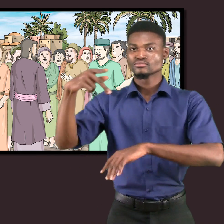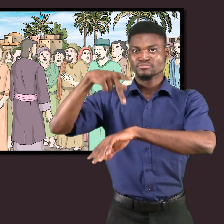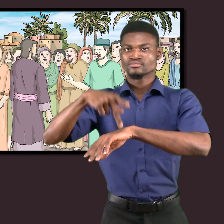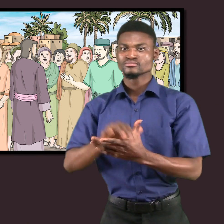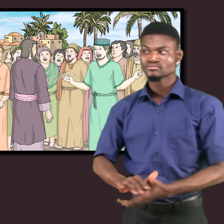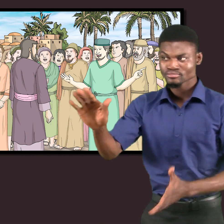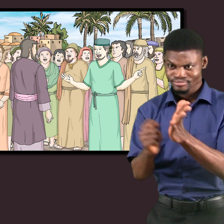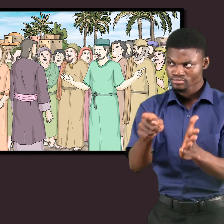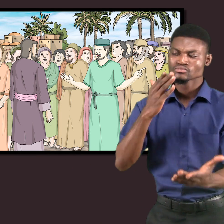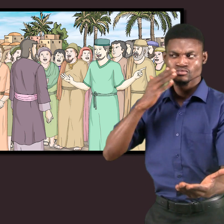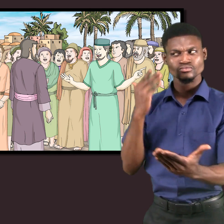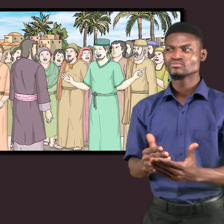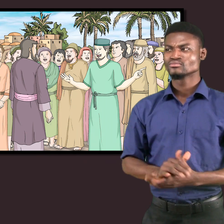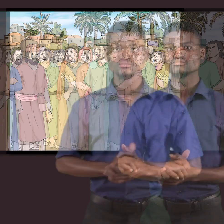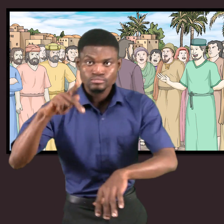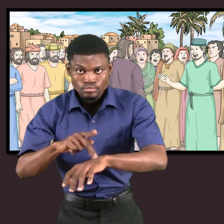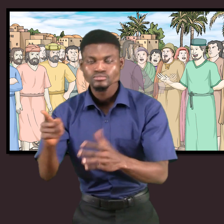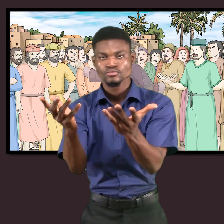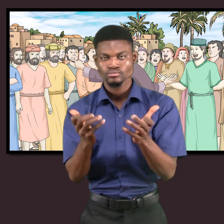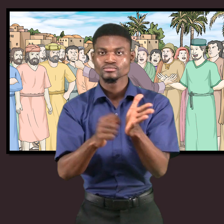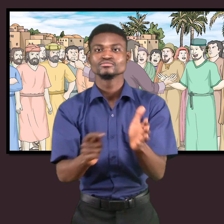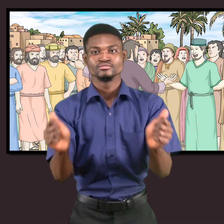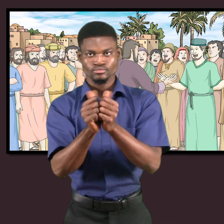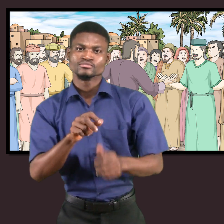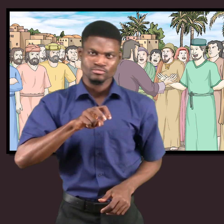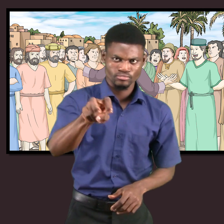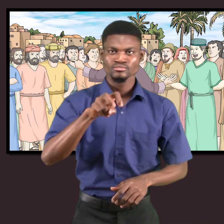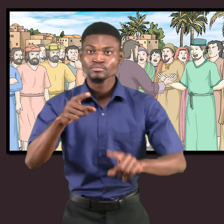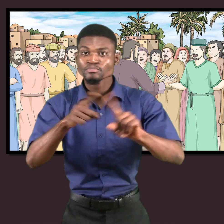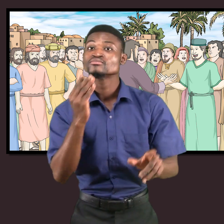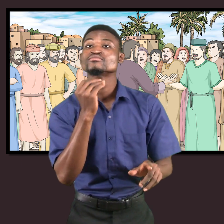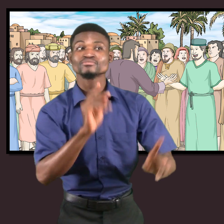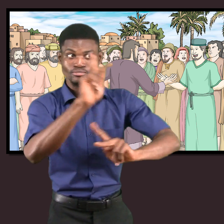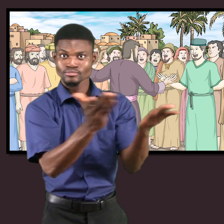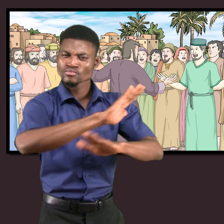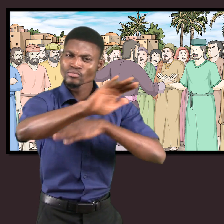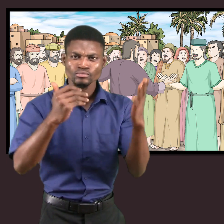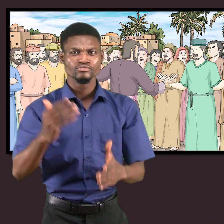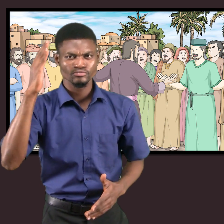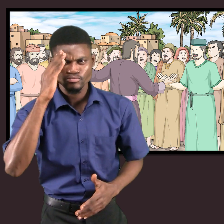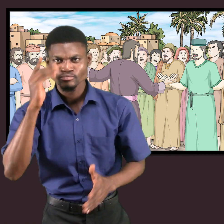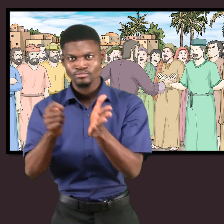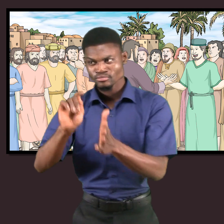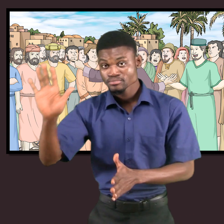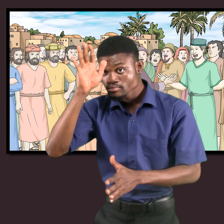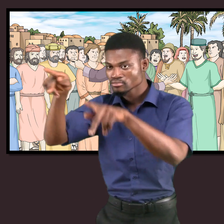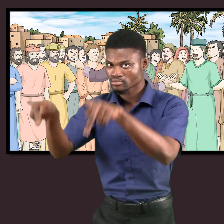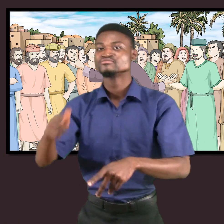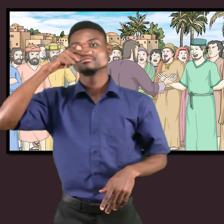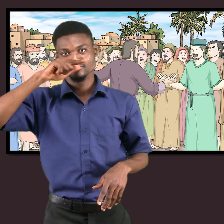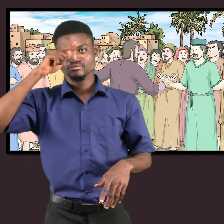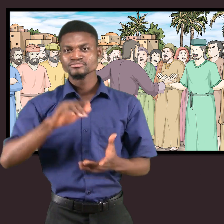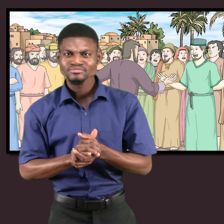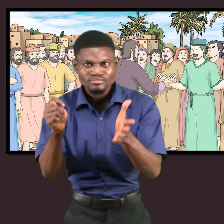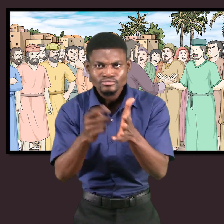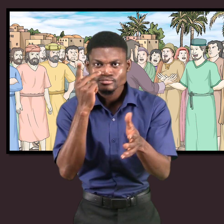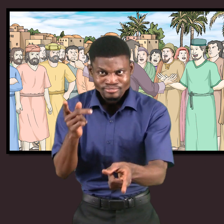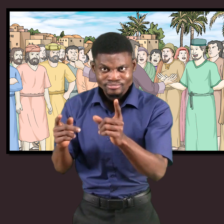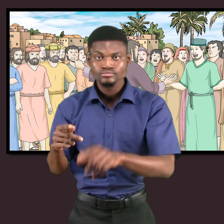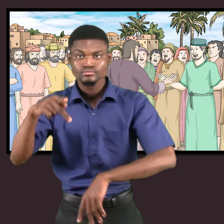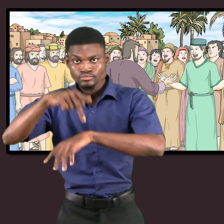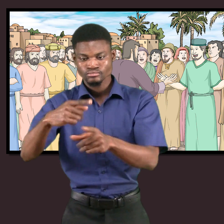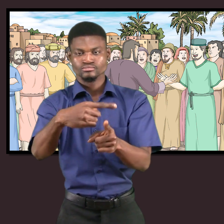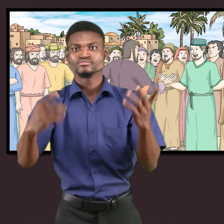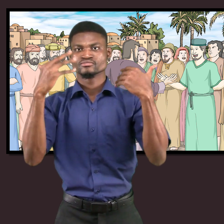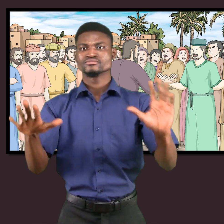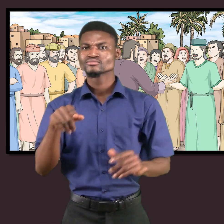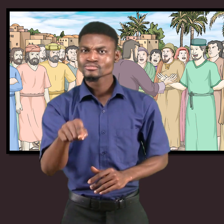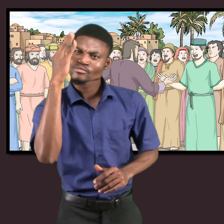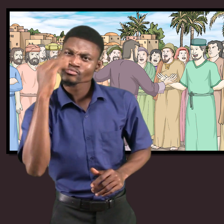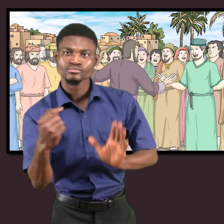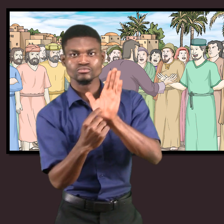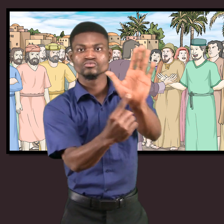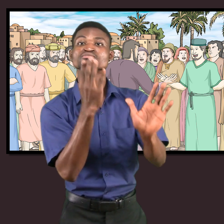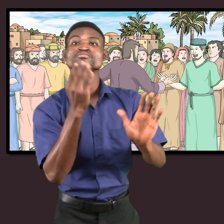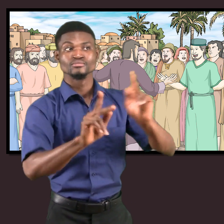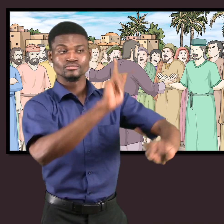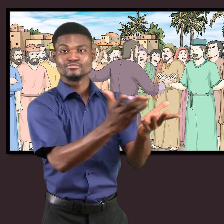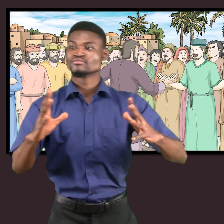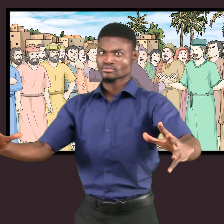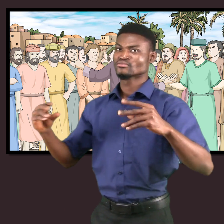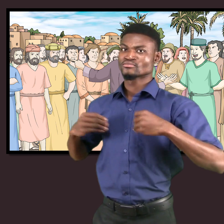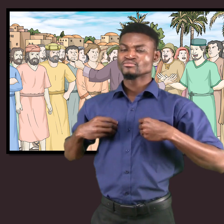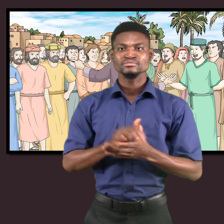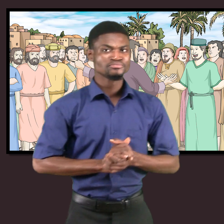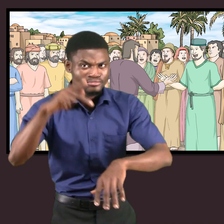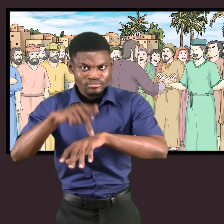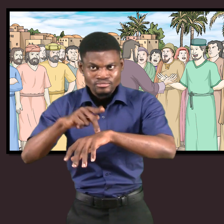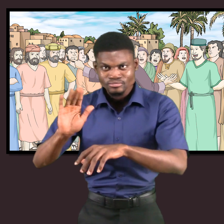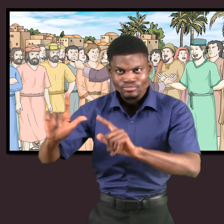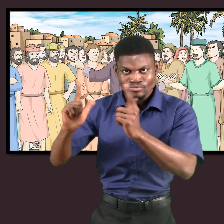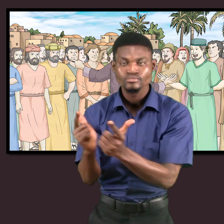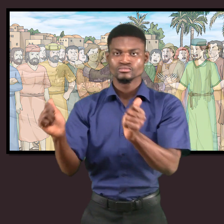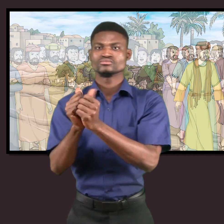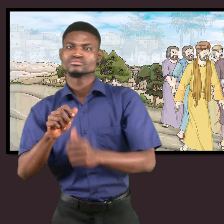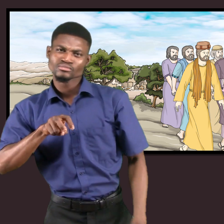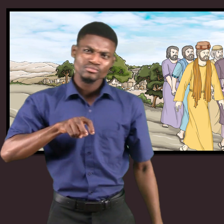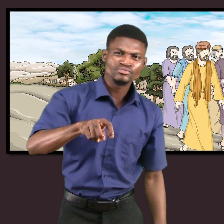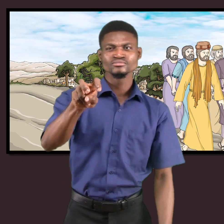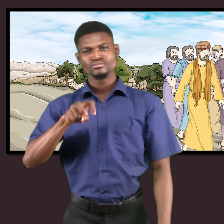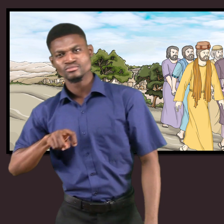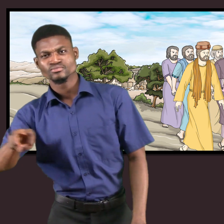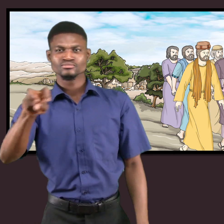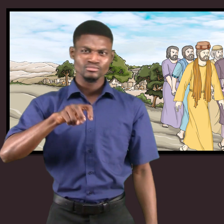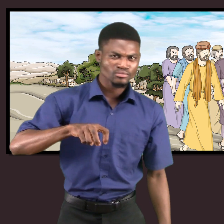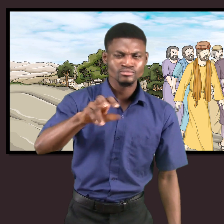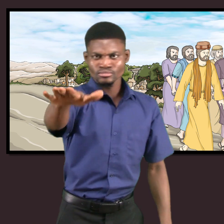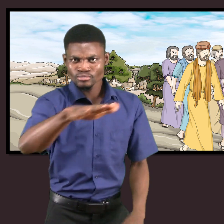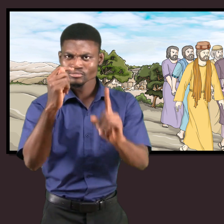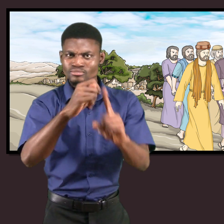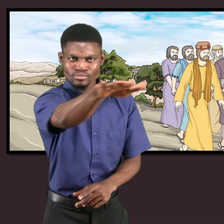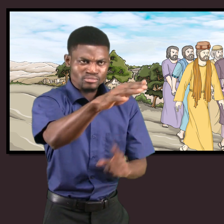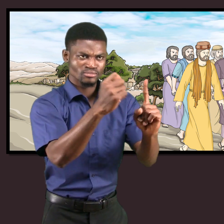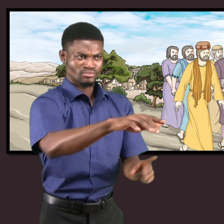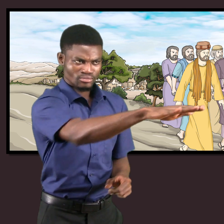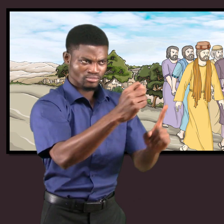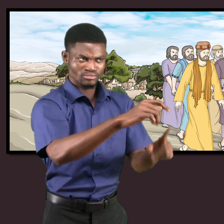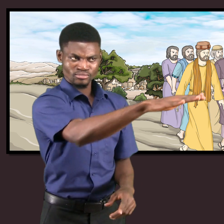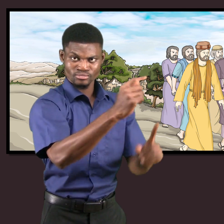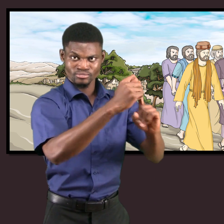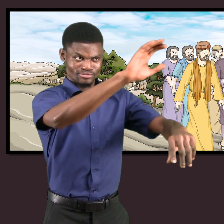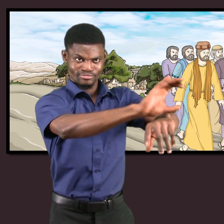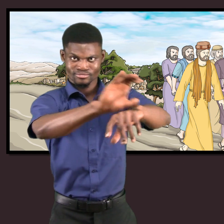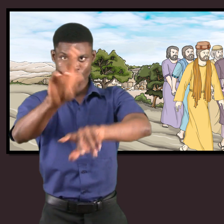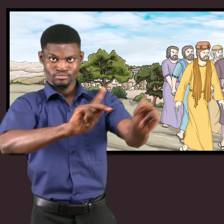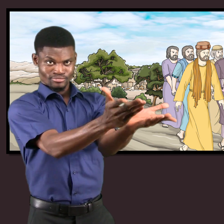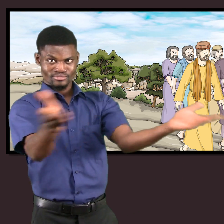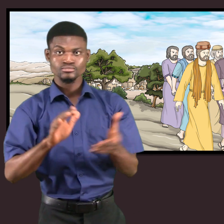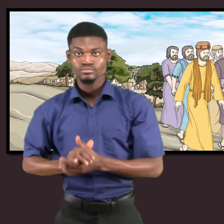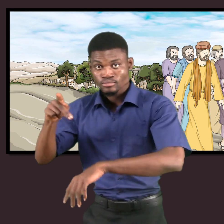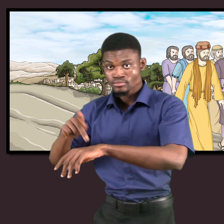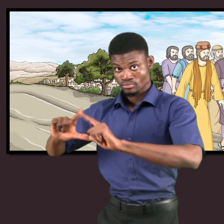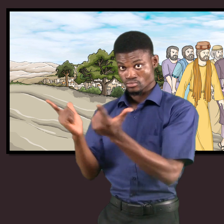Paul wanted Timothy to accompany him, so he took him and circumcised him on account of the Jews in that area, for they all knew that his father was a Greek.